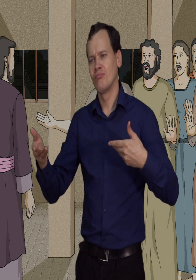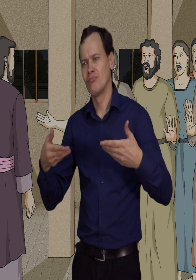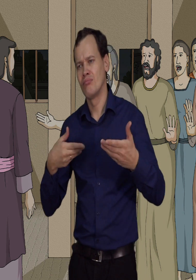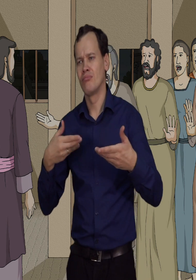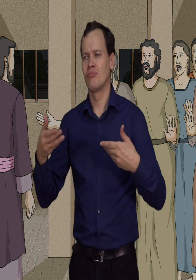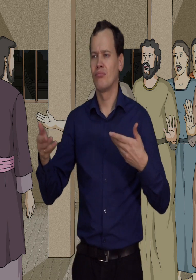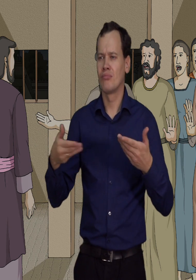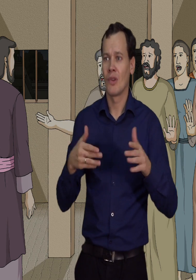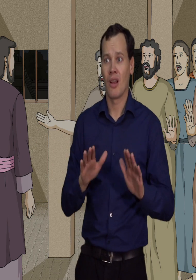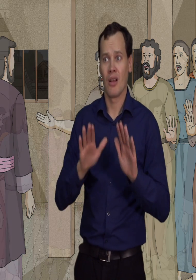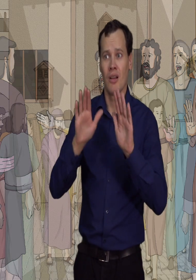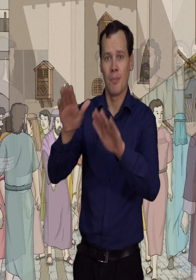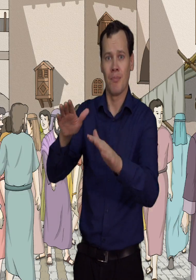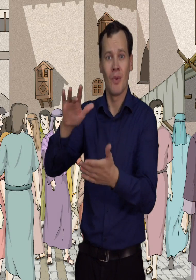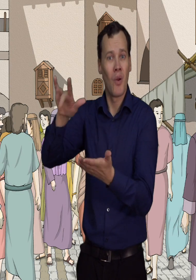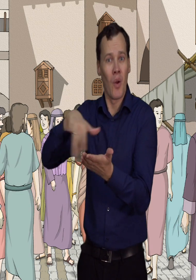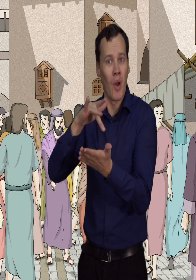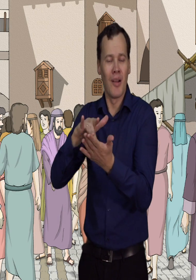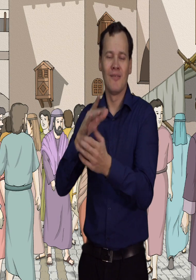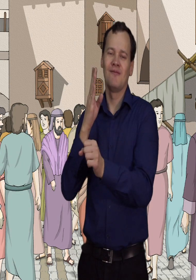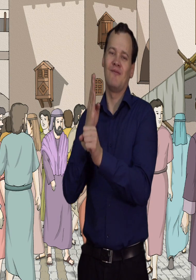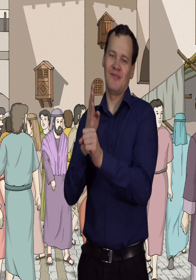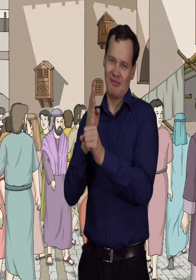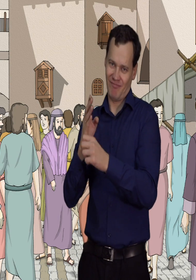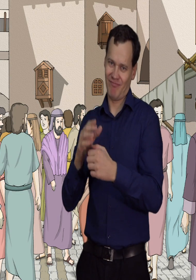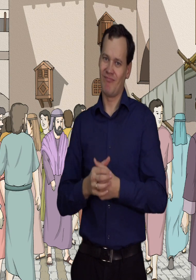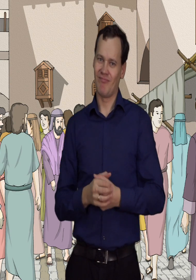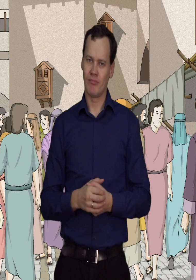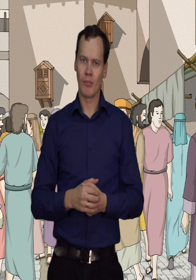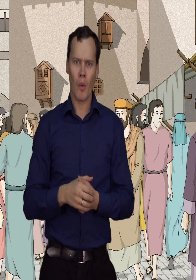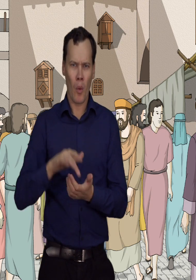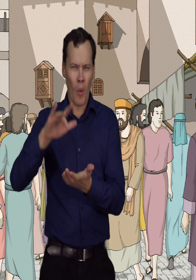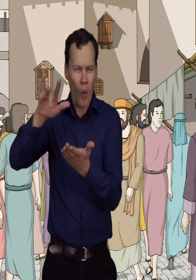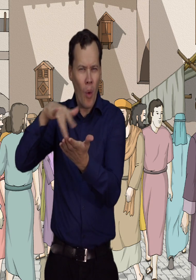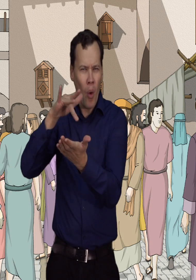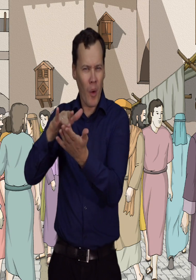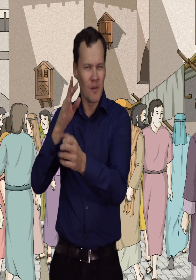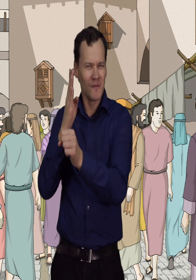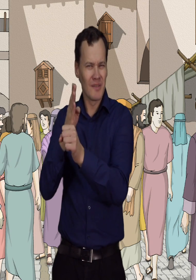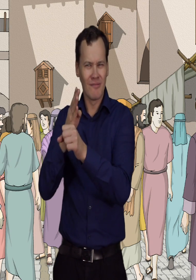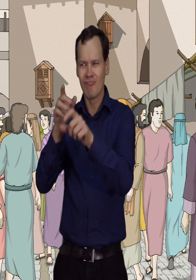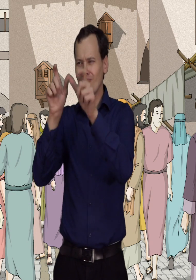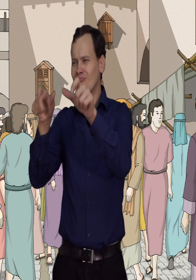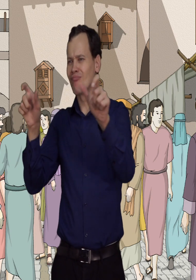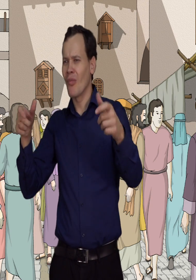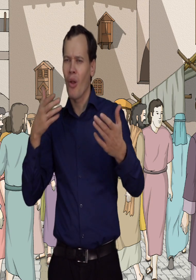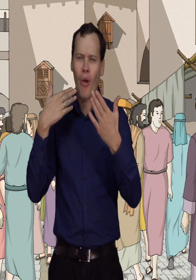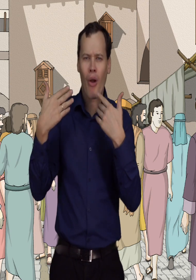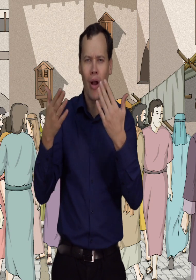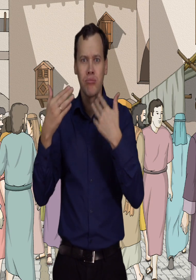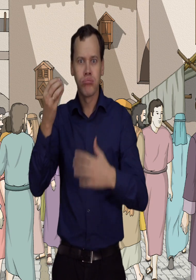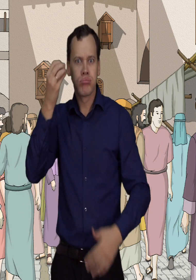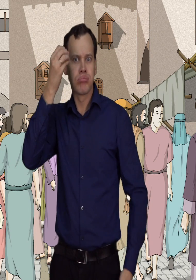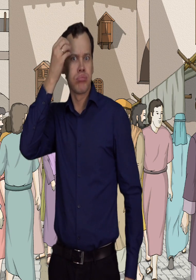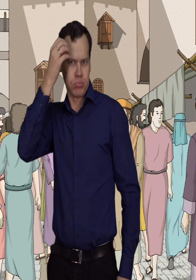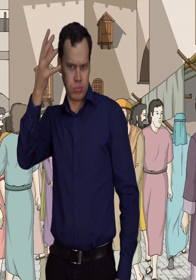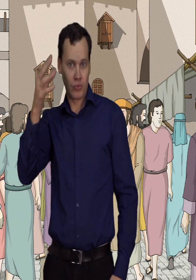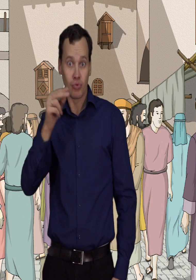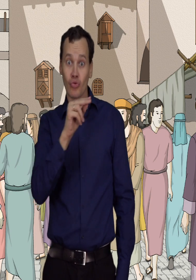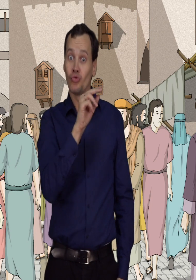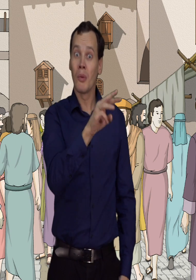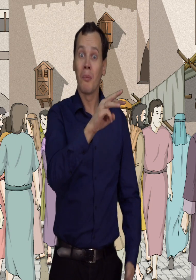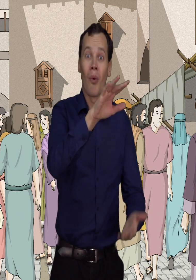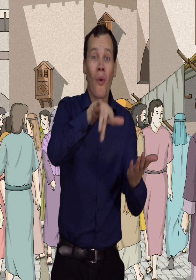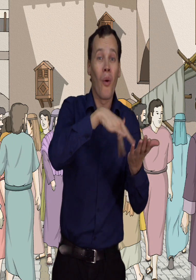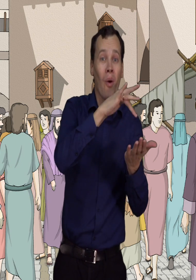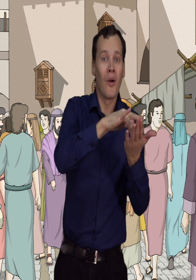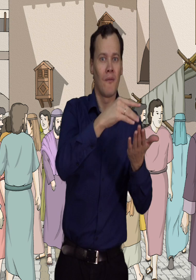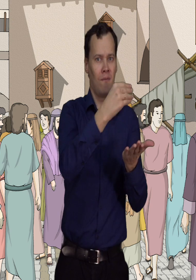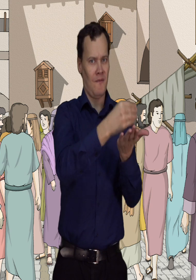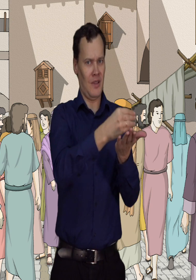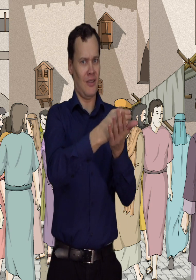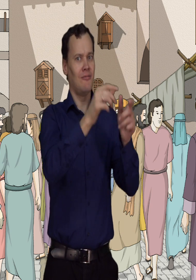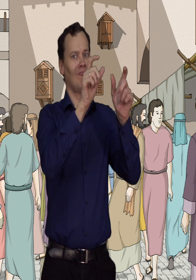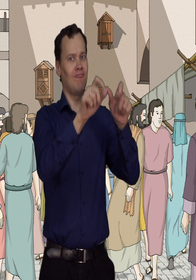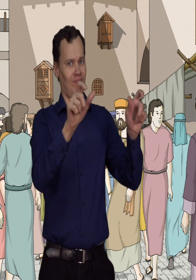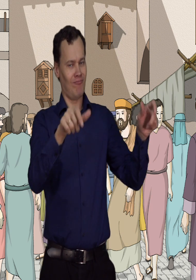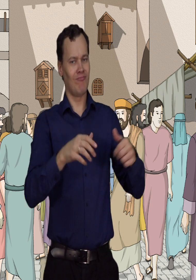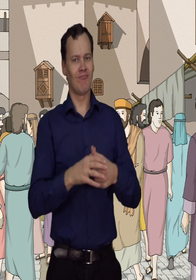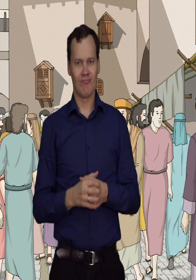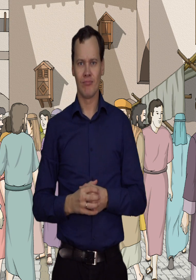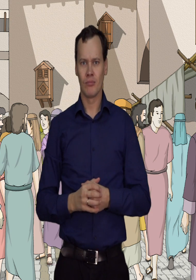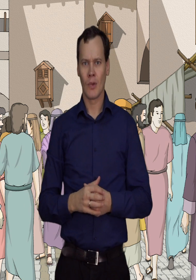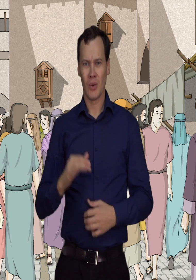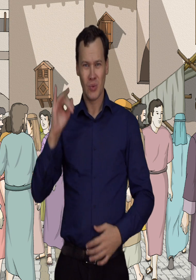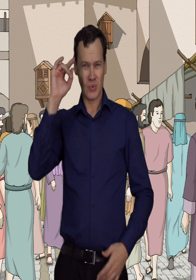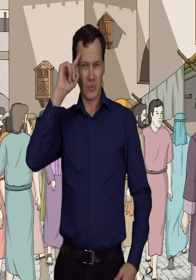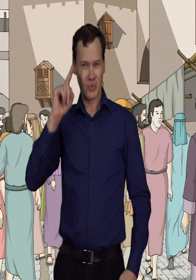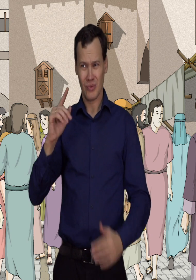On arriving there, they went into the Jewish synagogue.